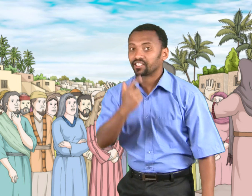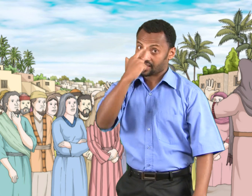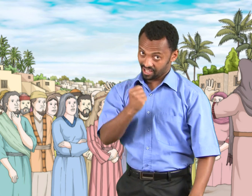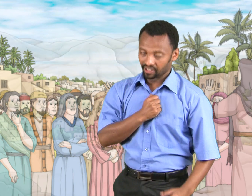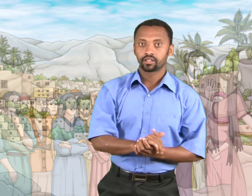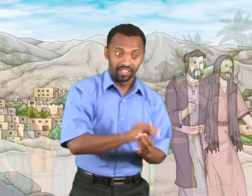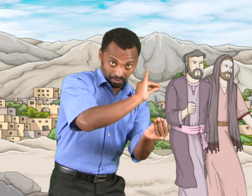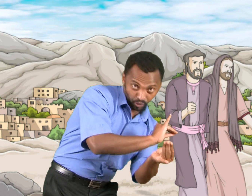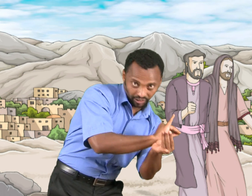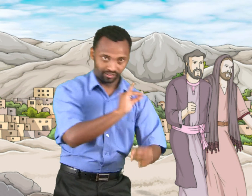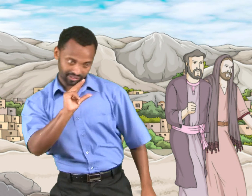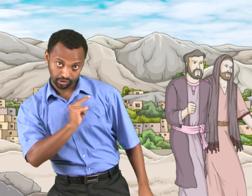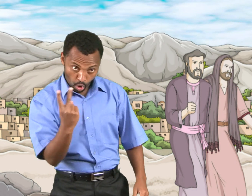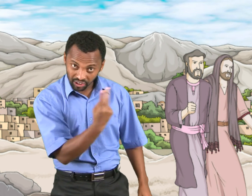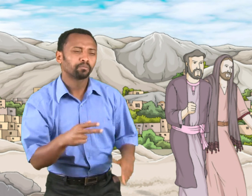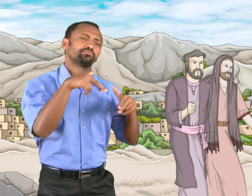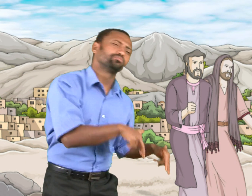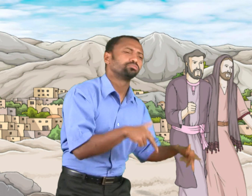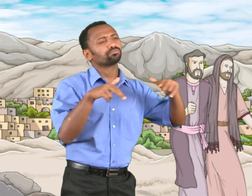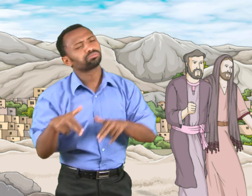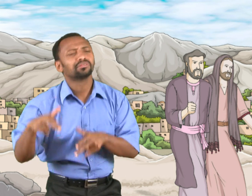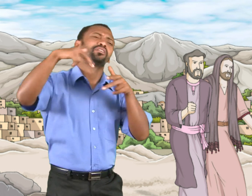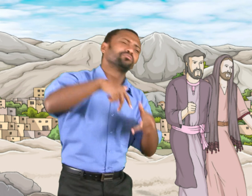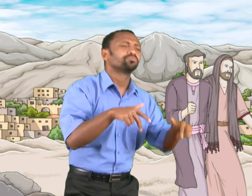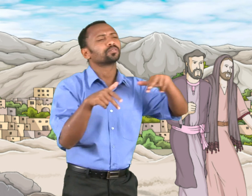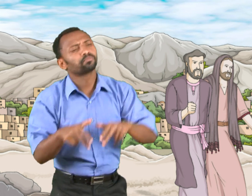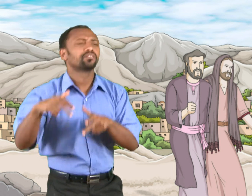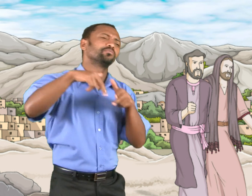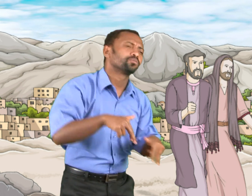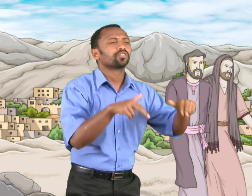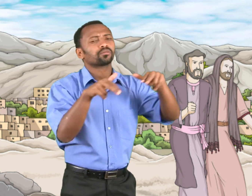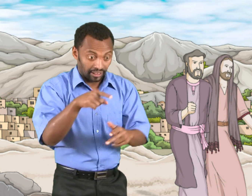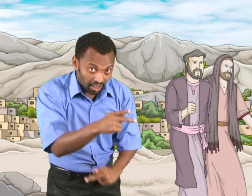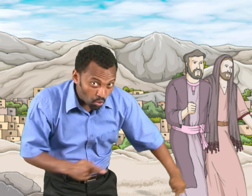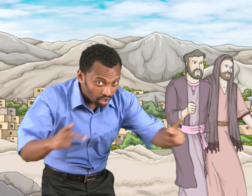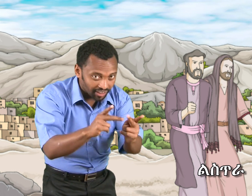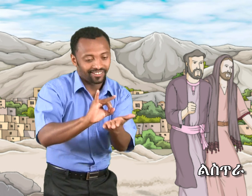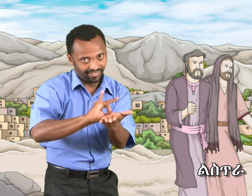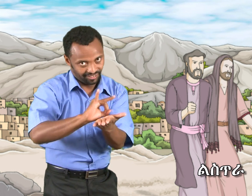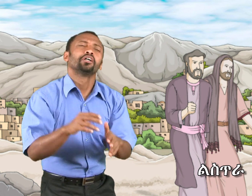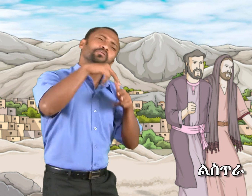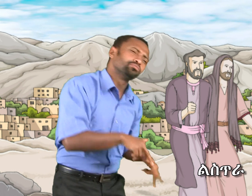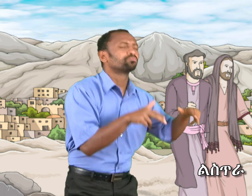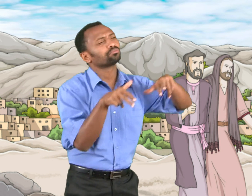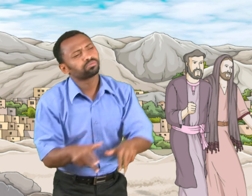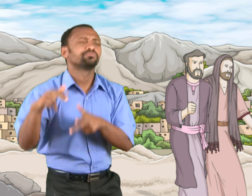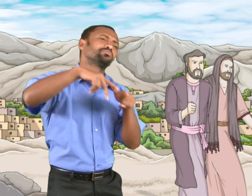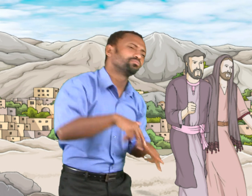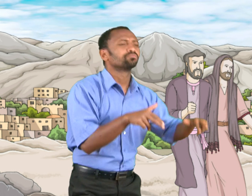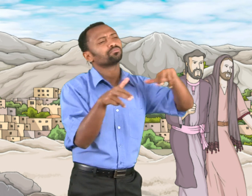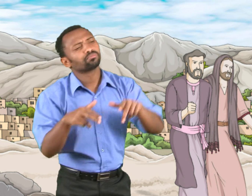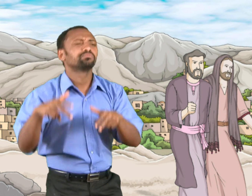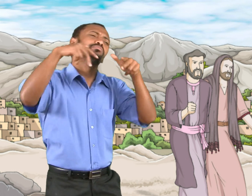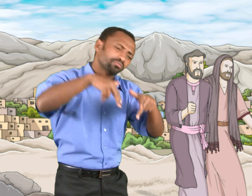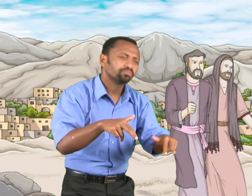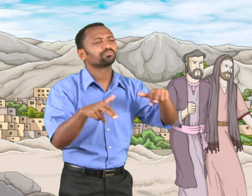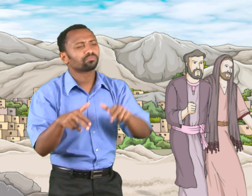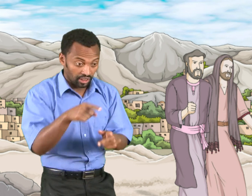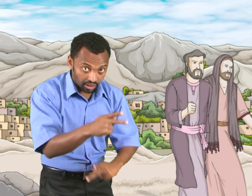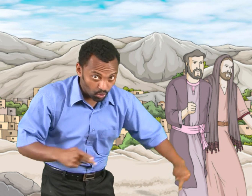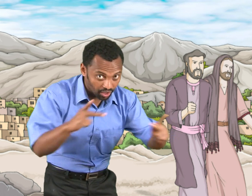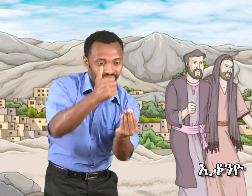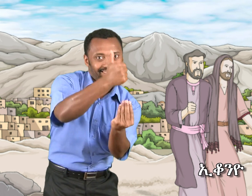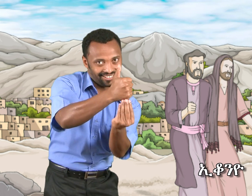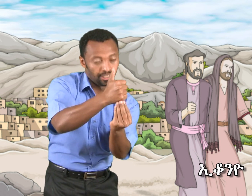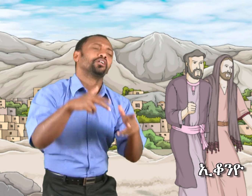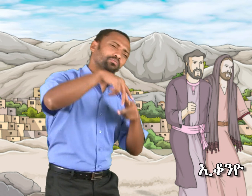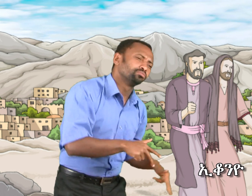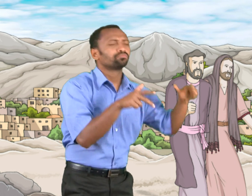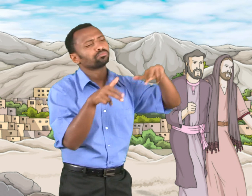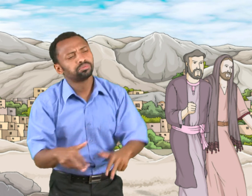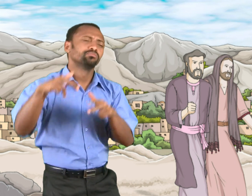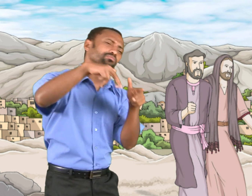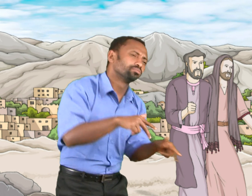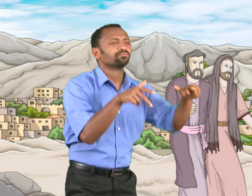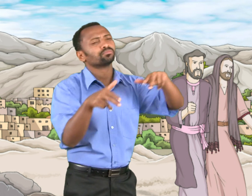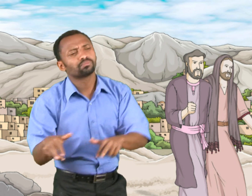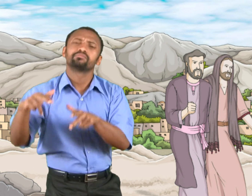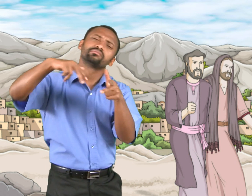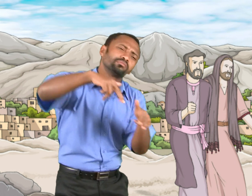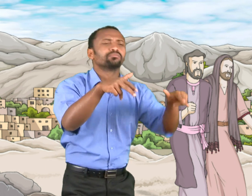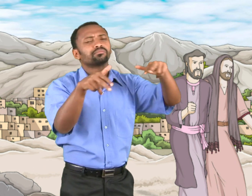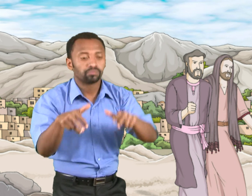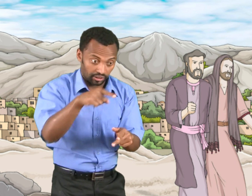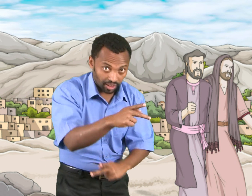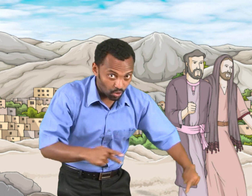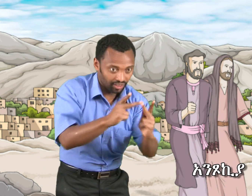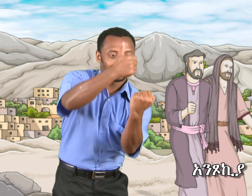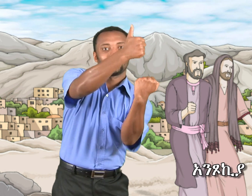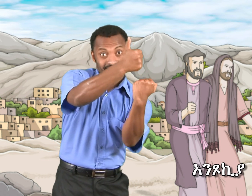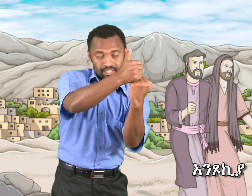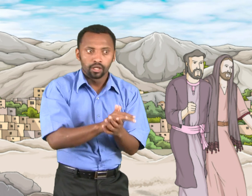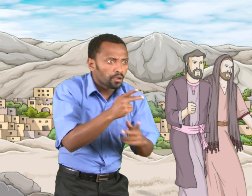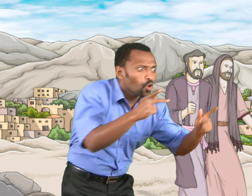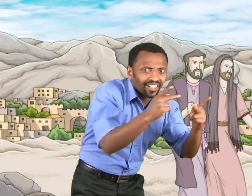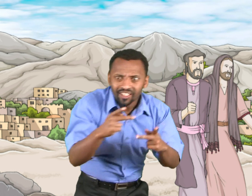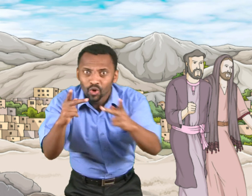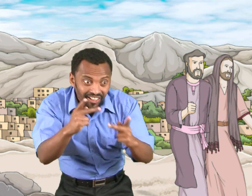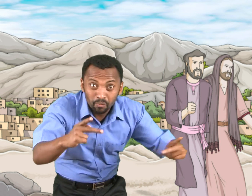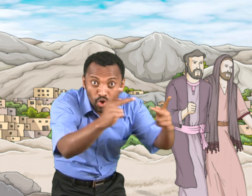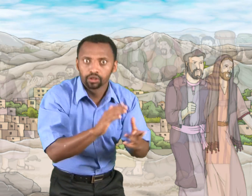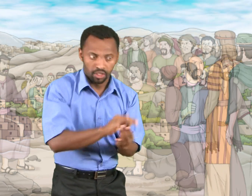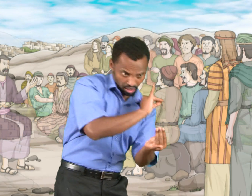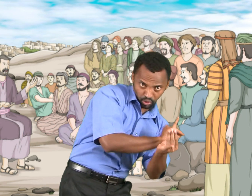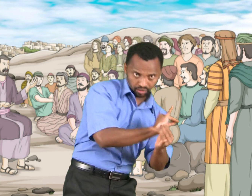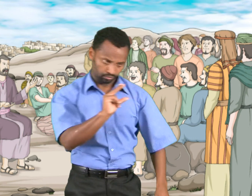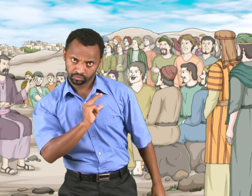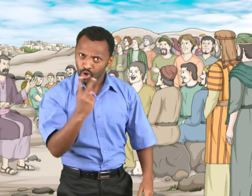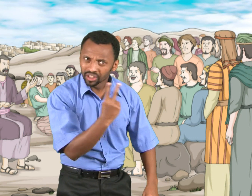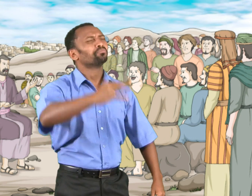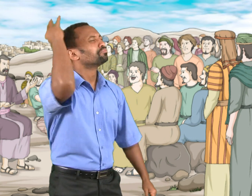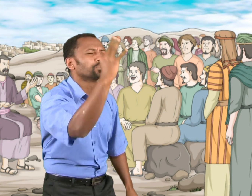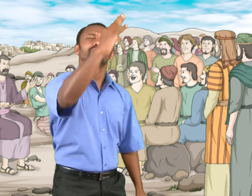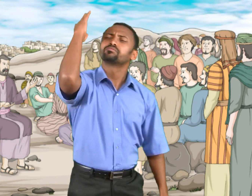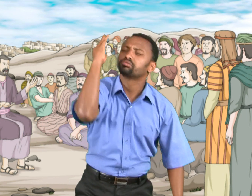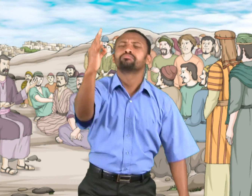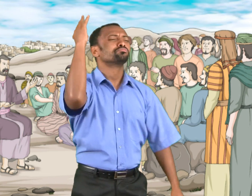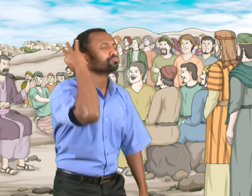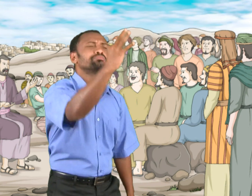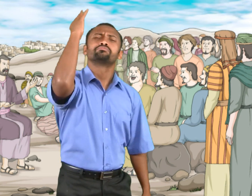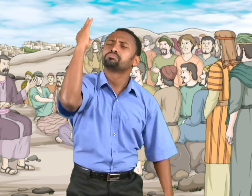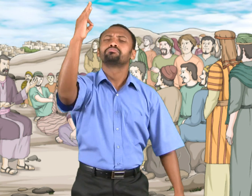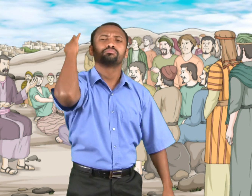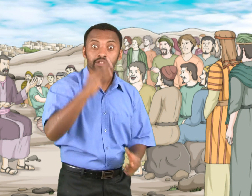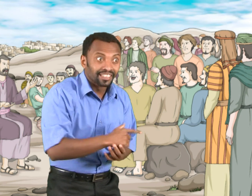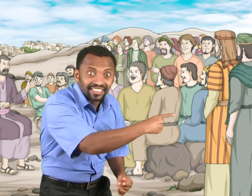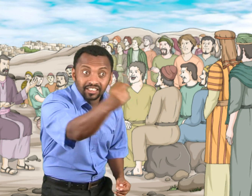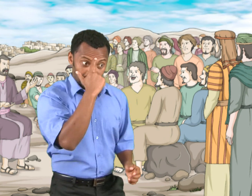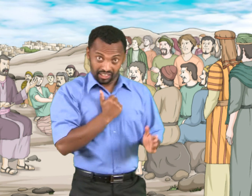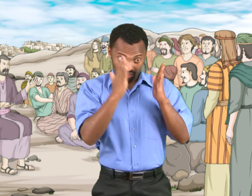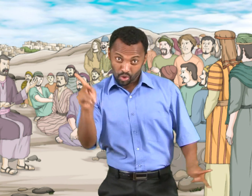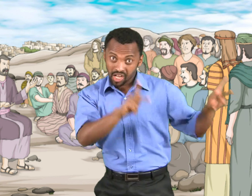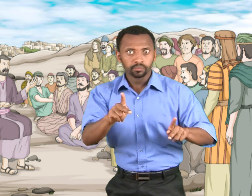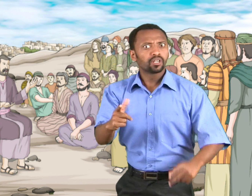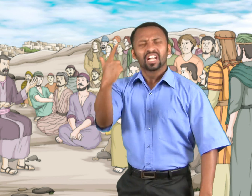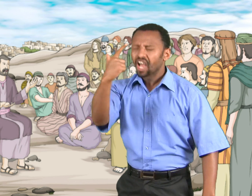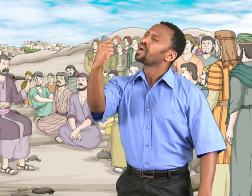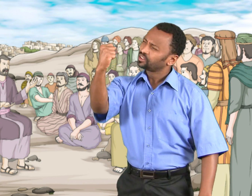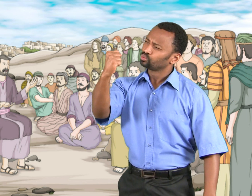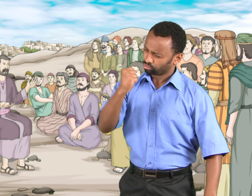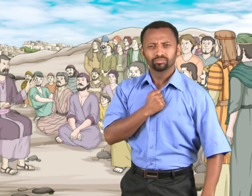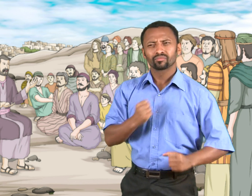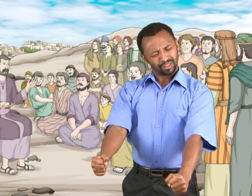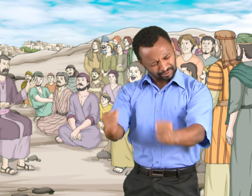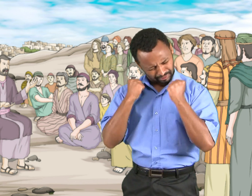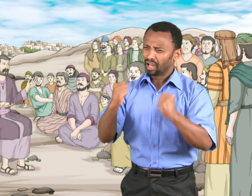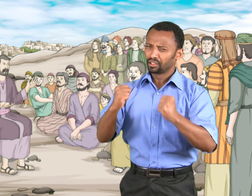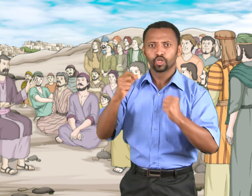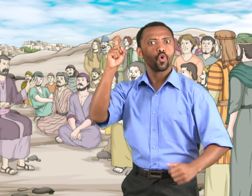Then they returned to Lystra, Iconium, and Antioch, strengthening the souls of the disciples and encouraging them to continue in the faith.